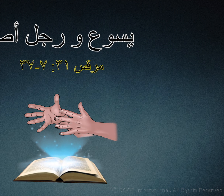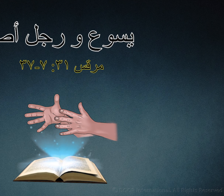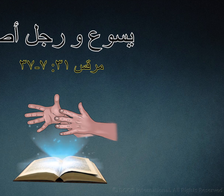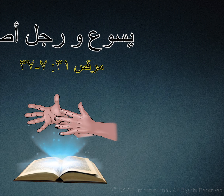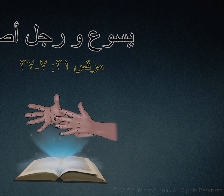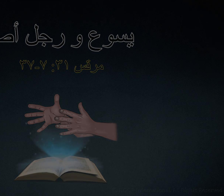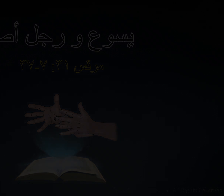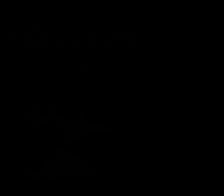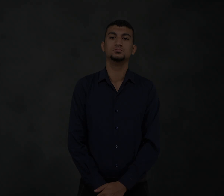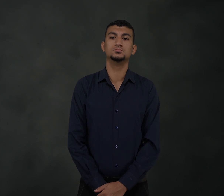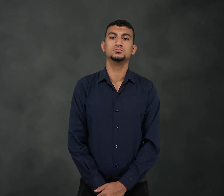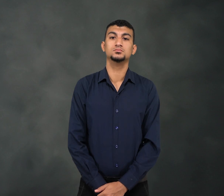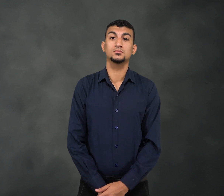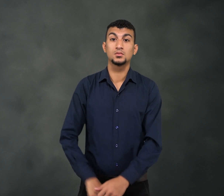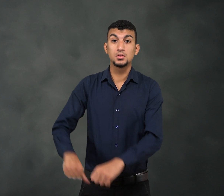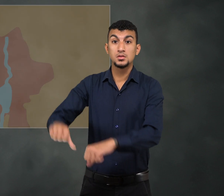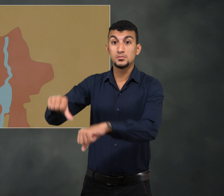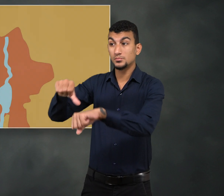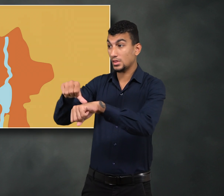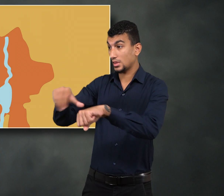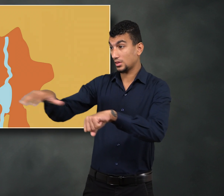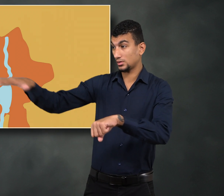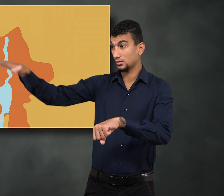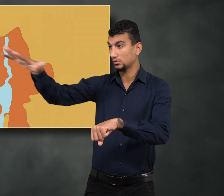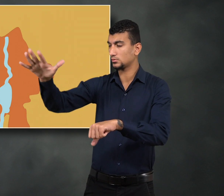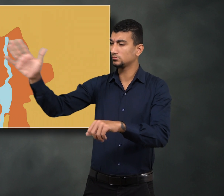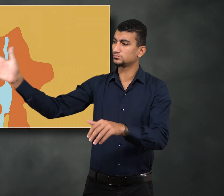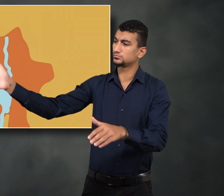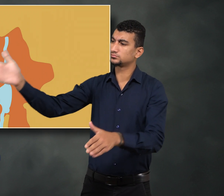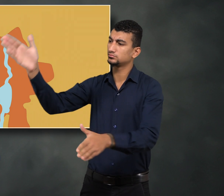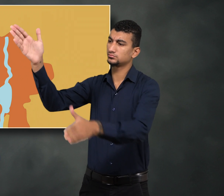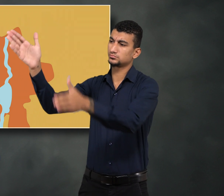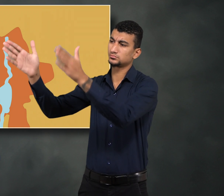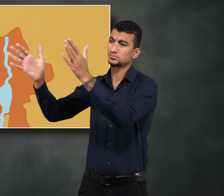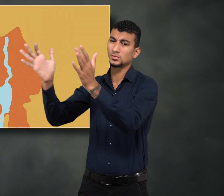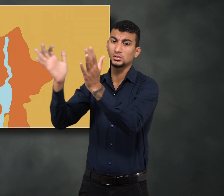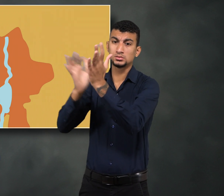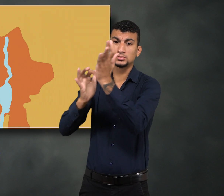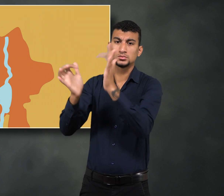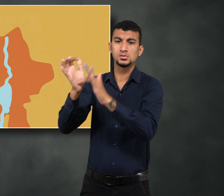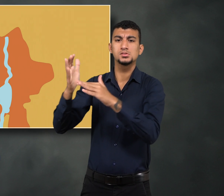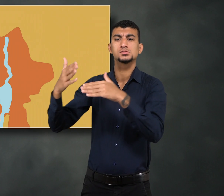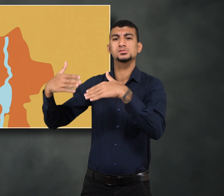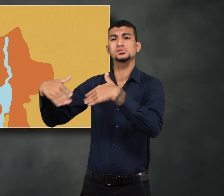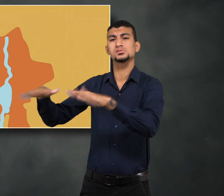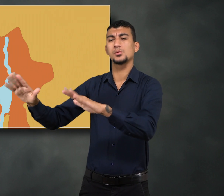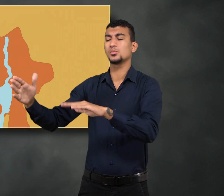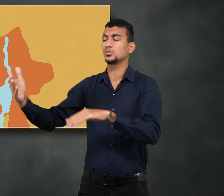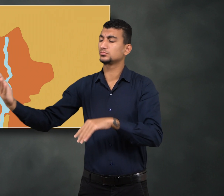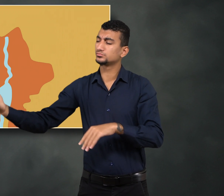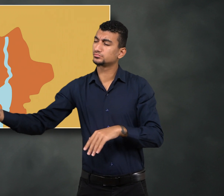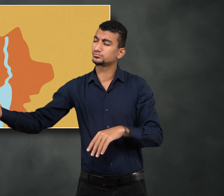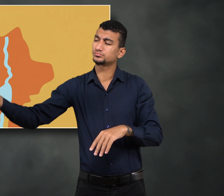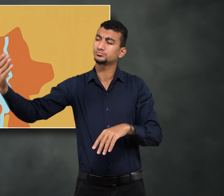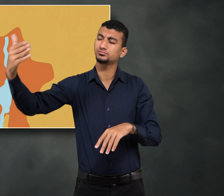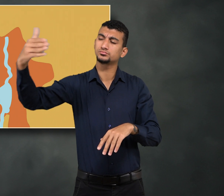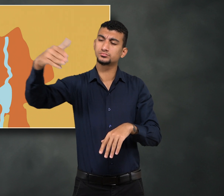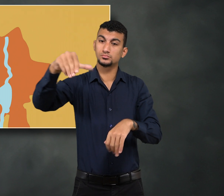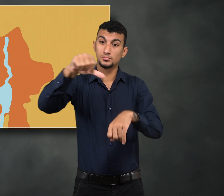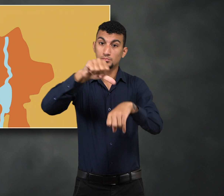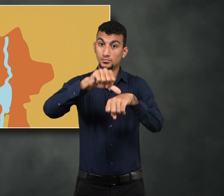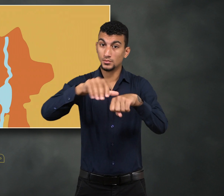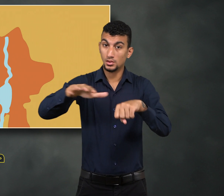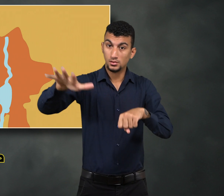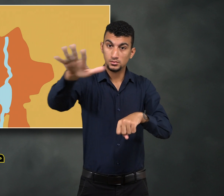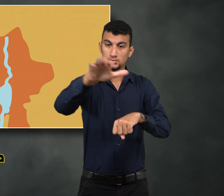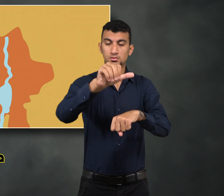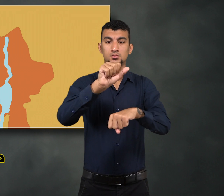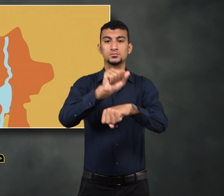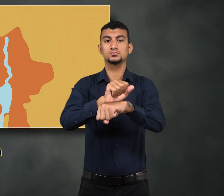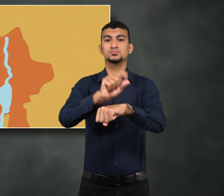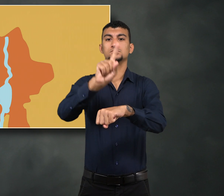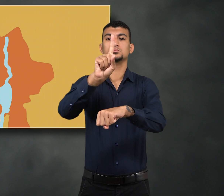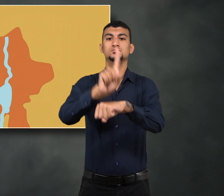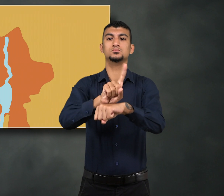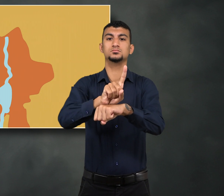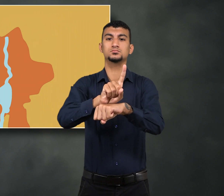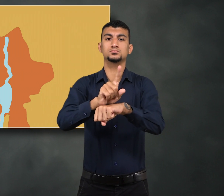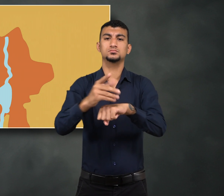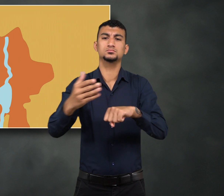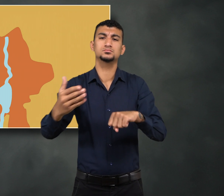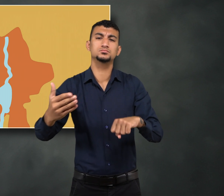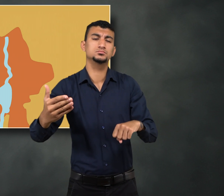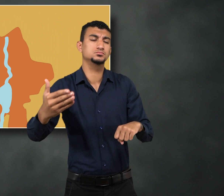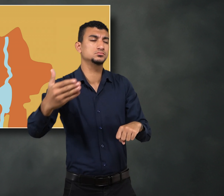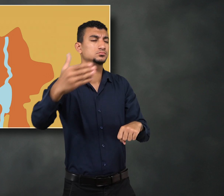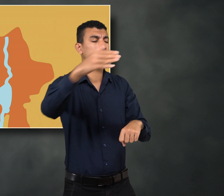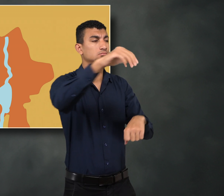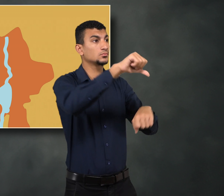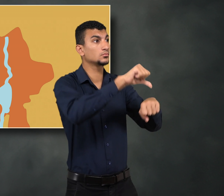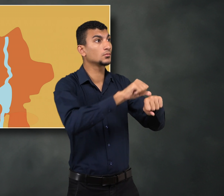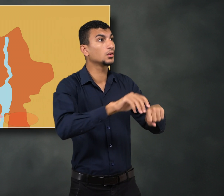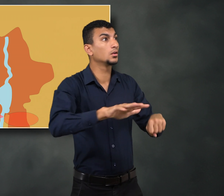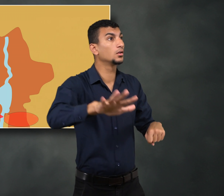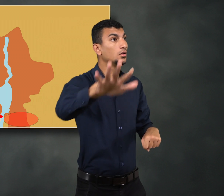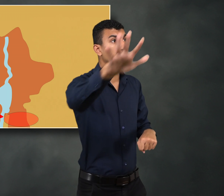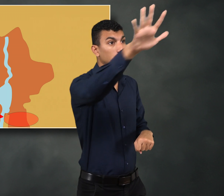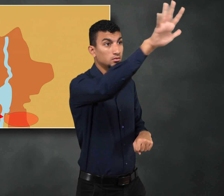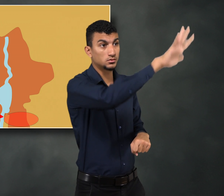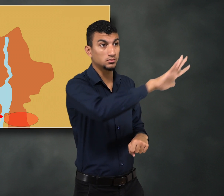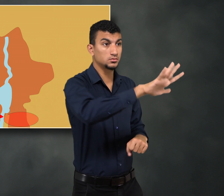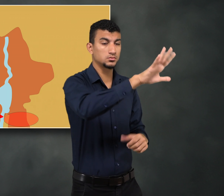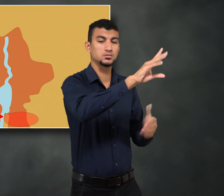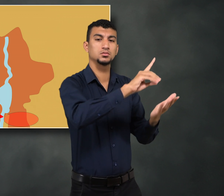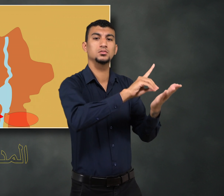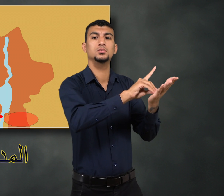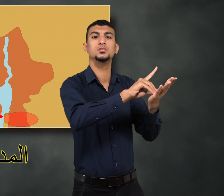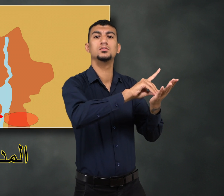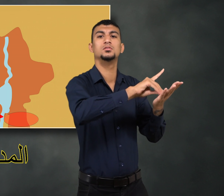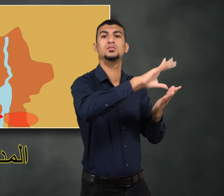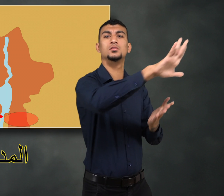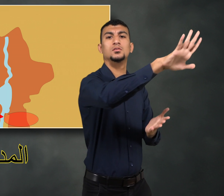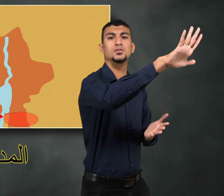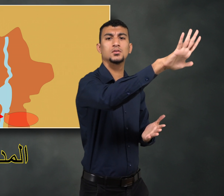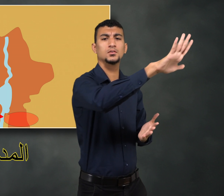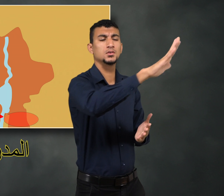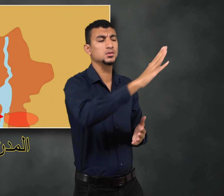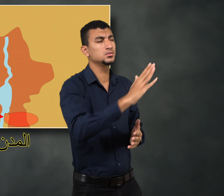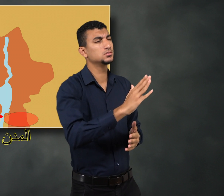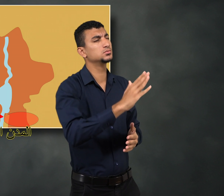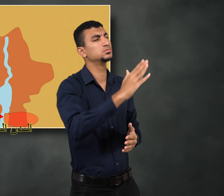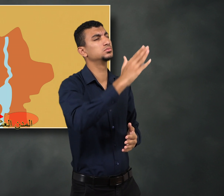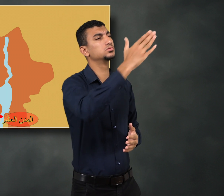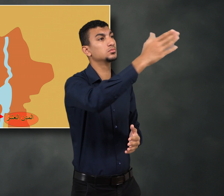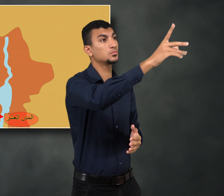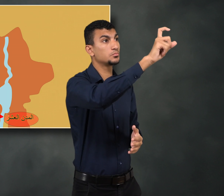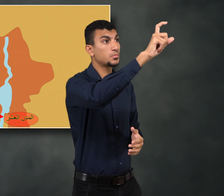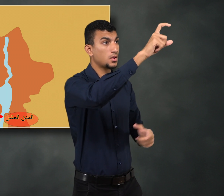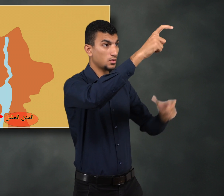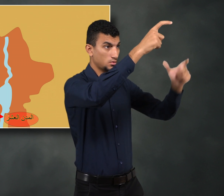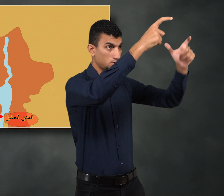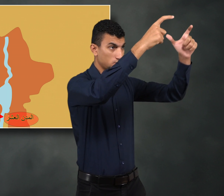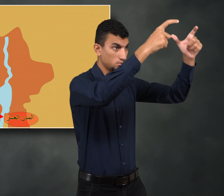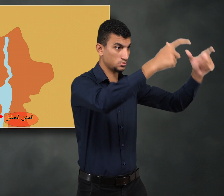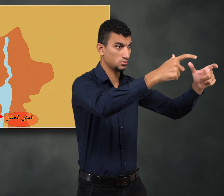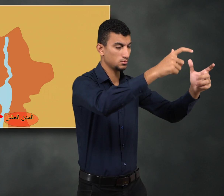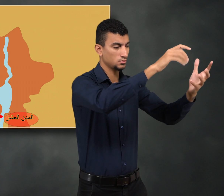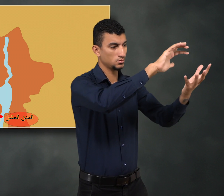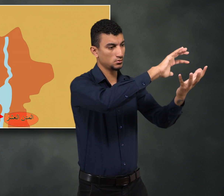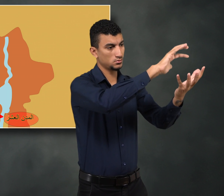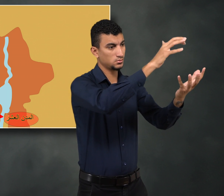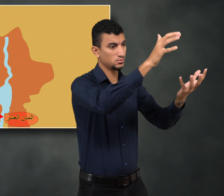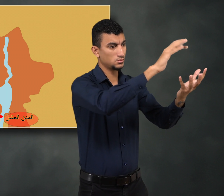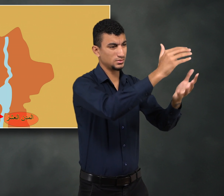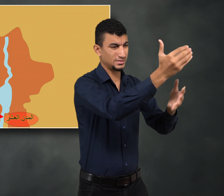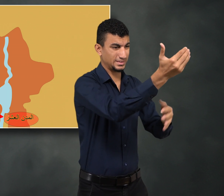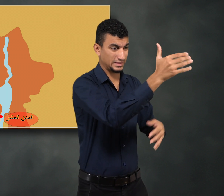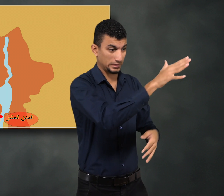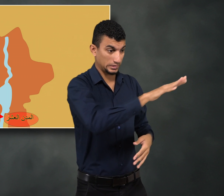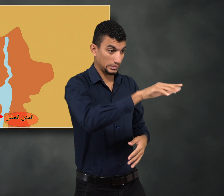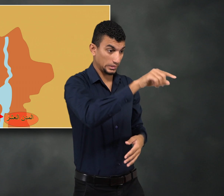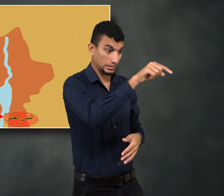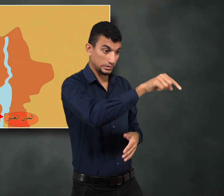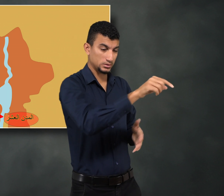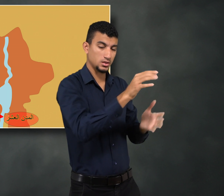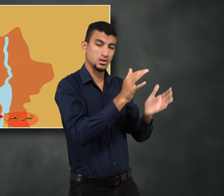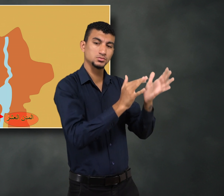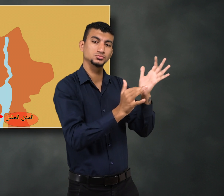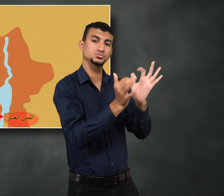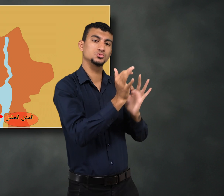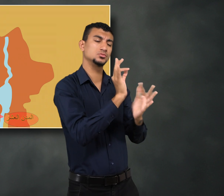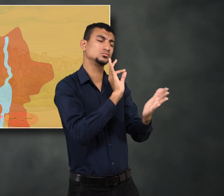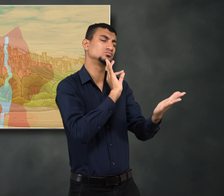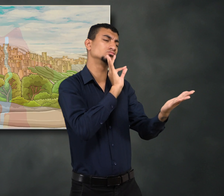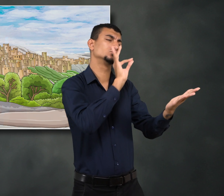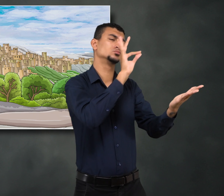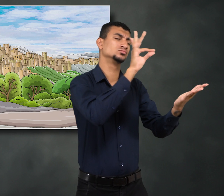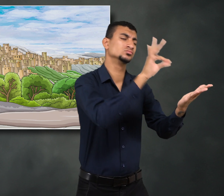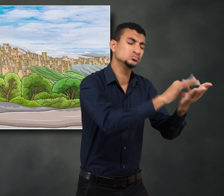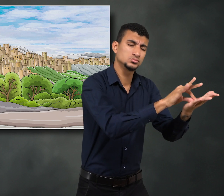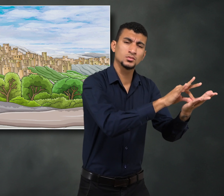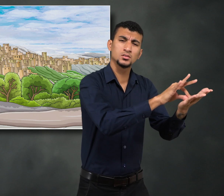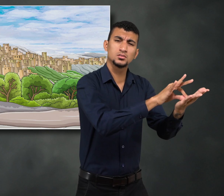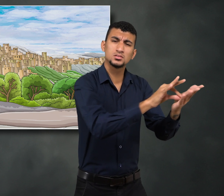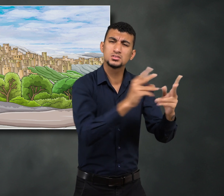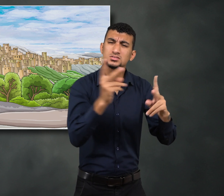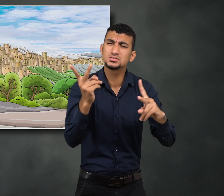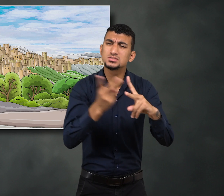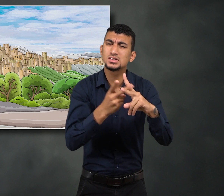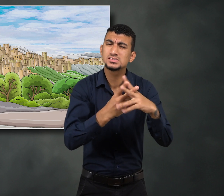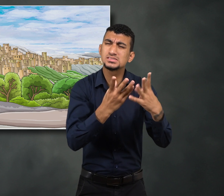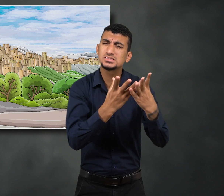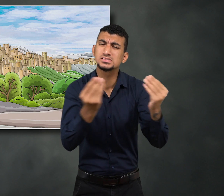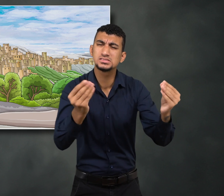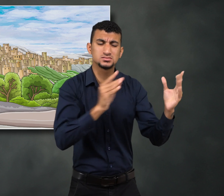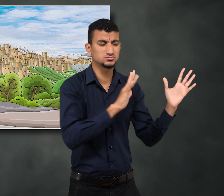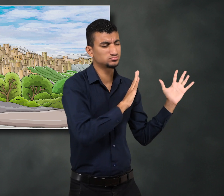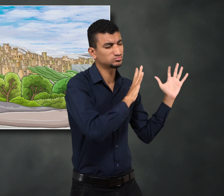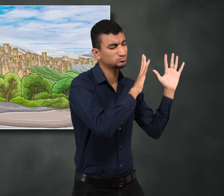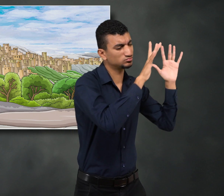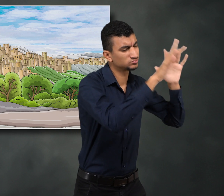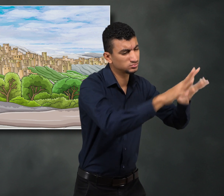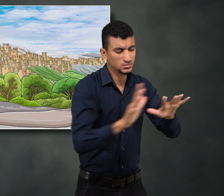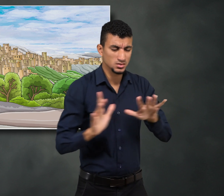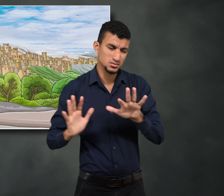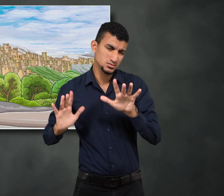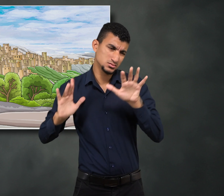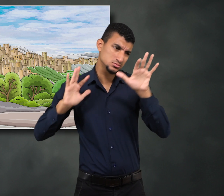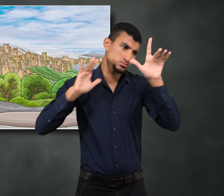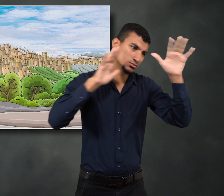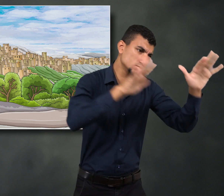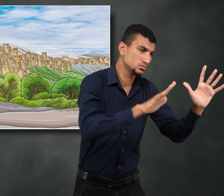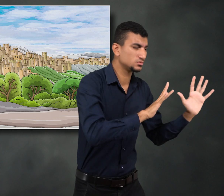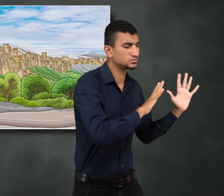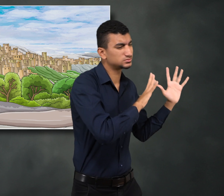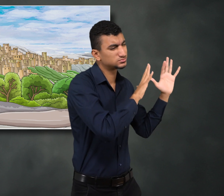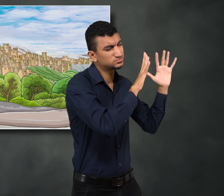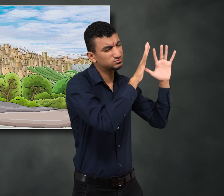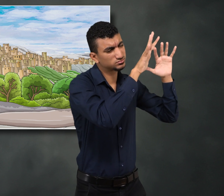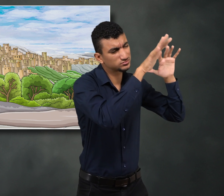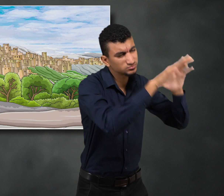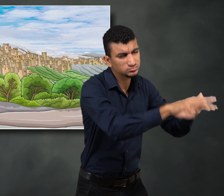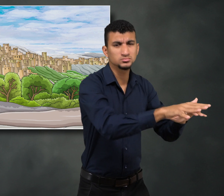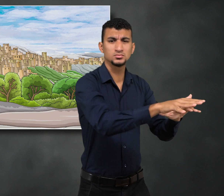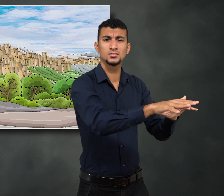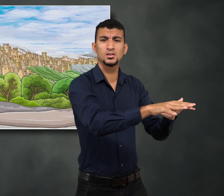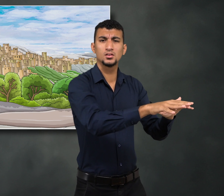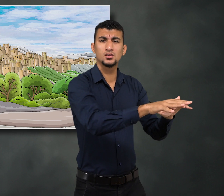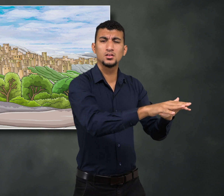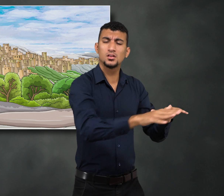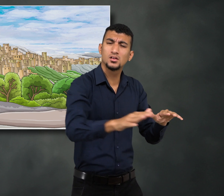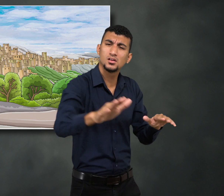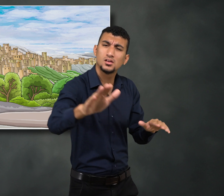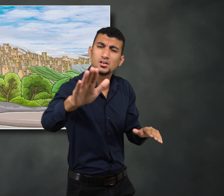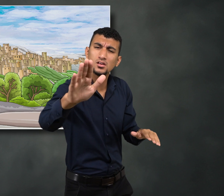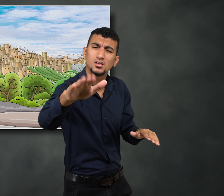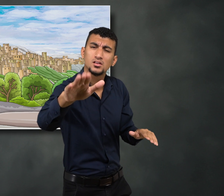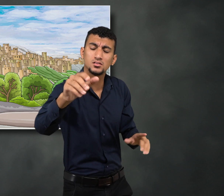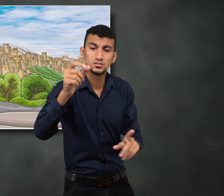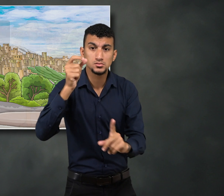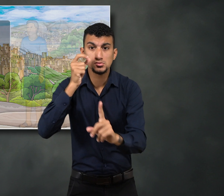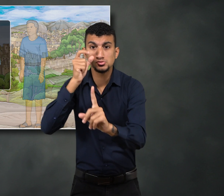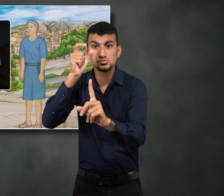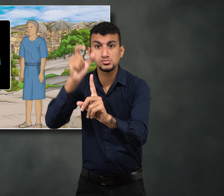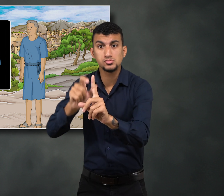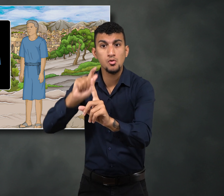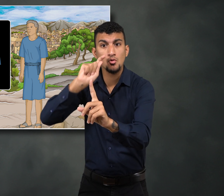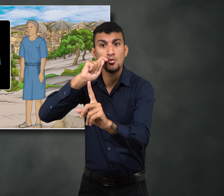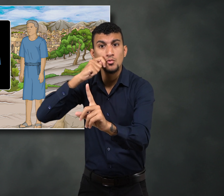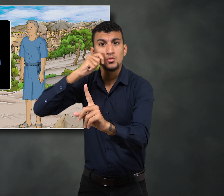Then Jesus left the region of Tyre and went through Sidon to the Sea of Galilee and into the region of the Decapolis.